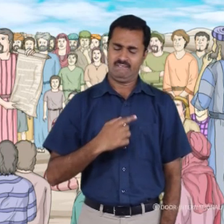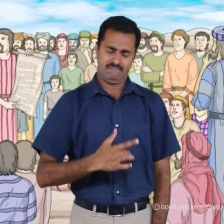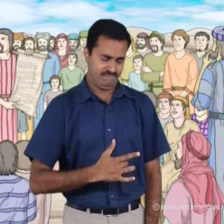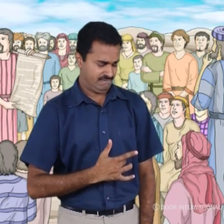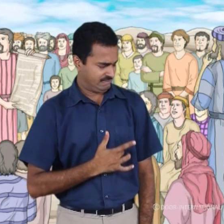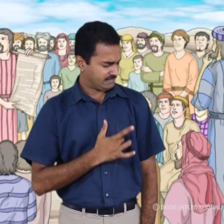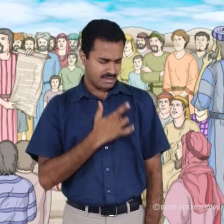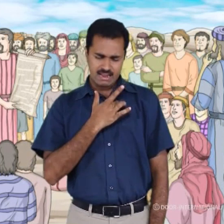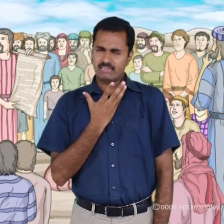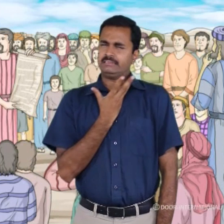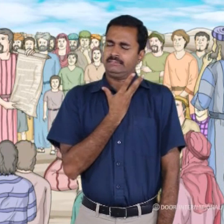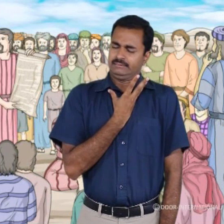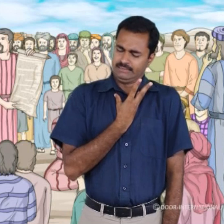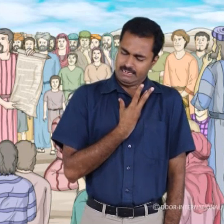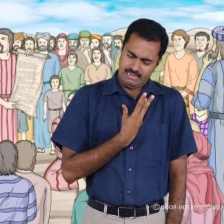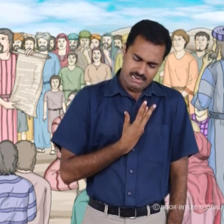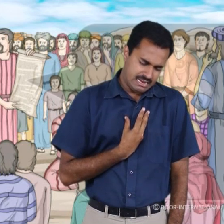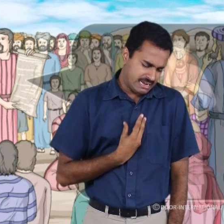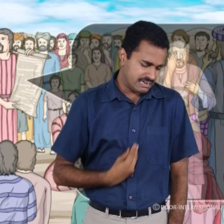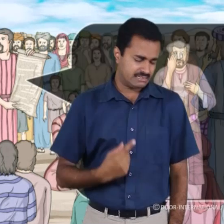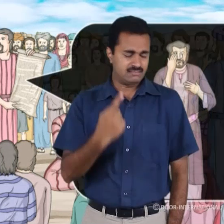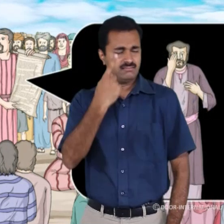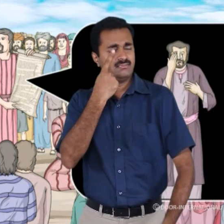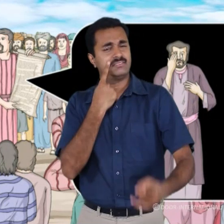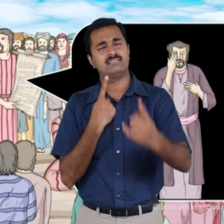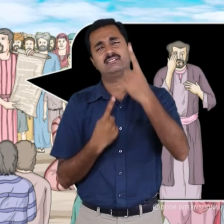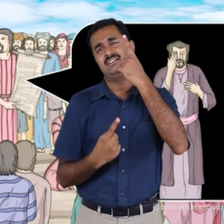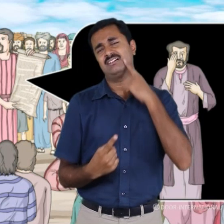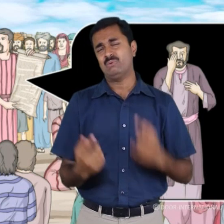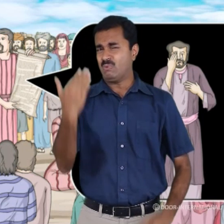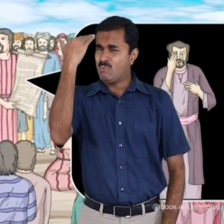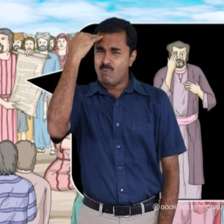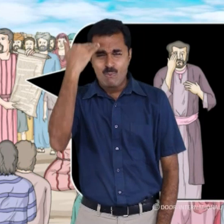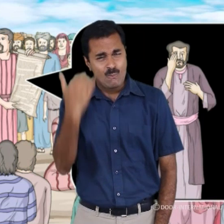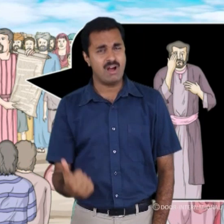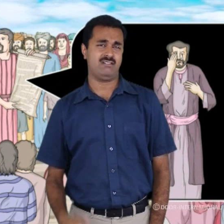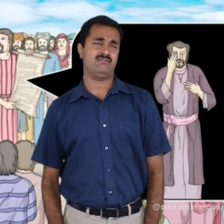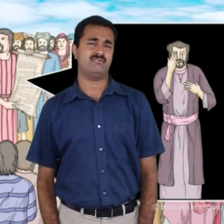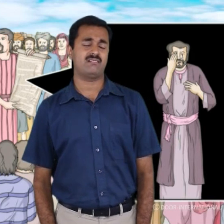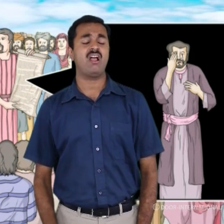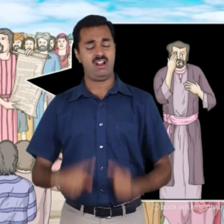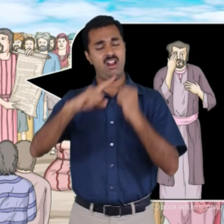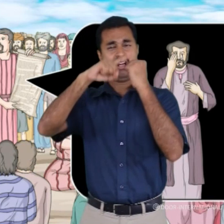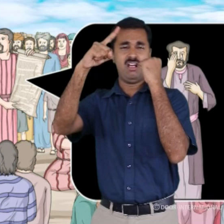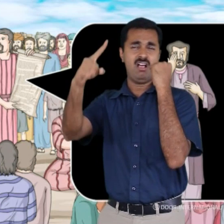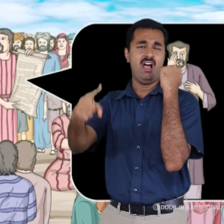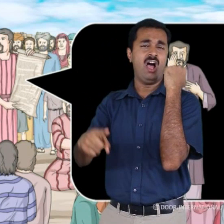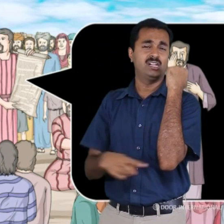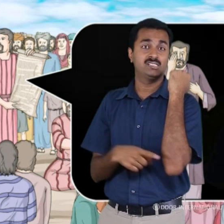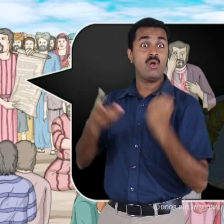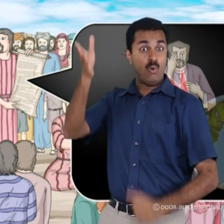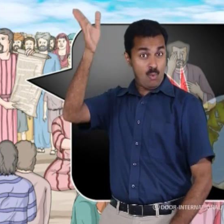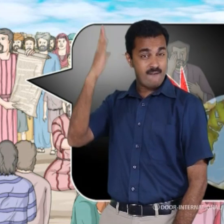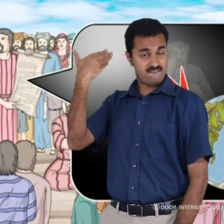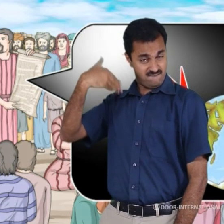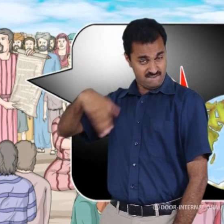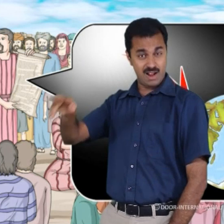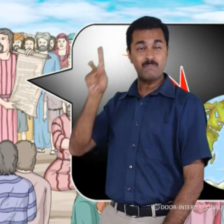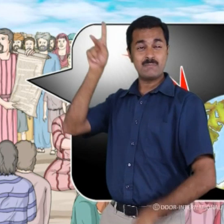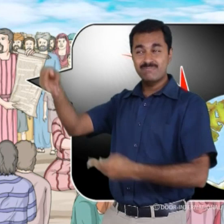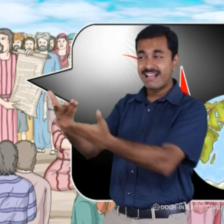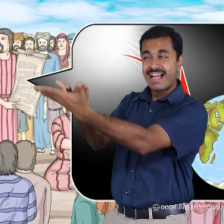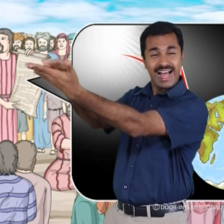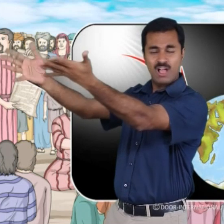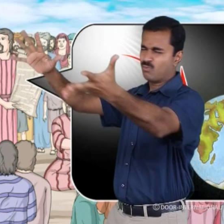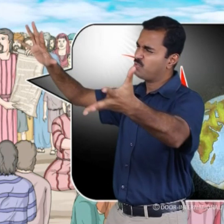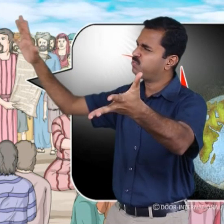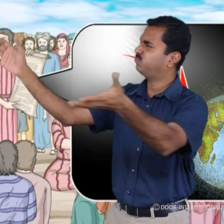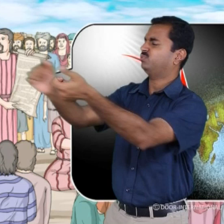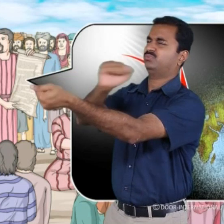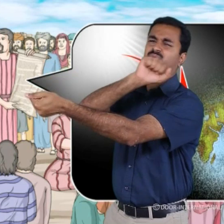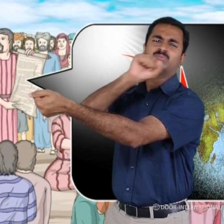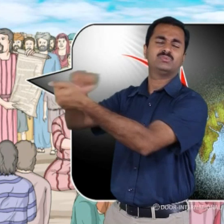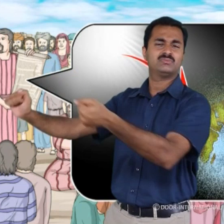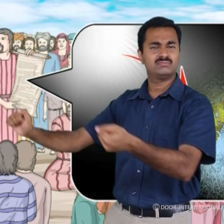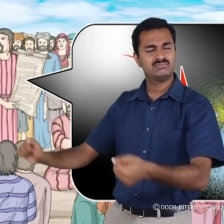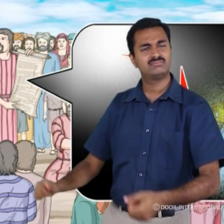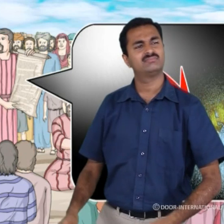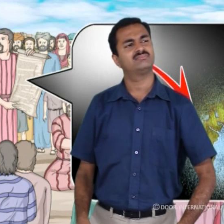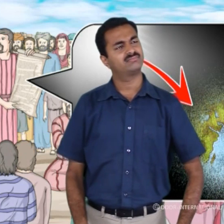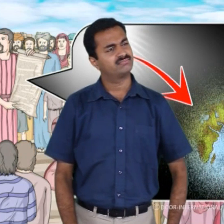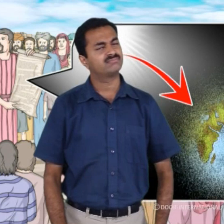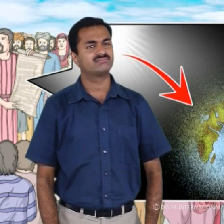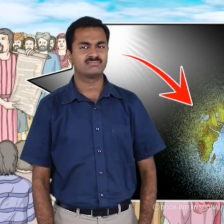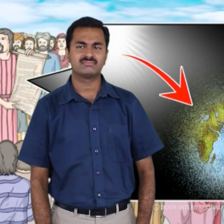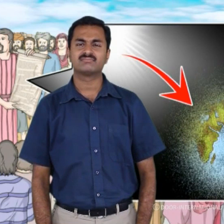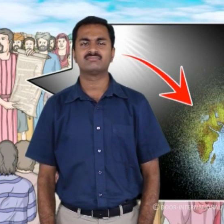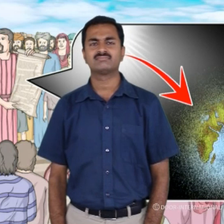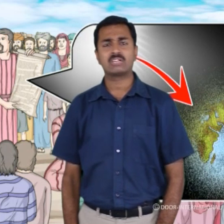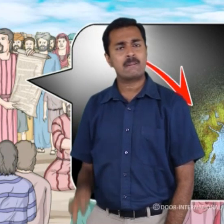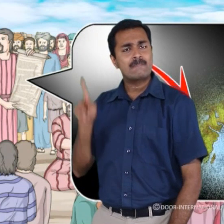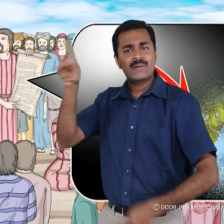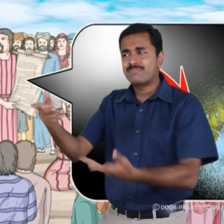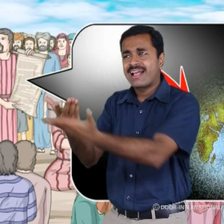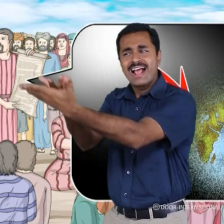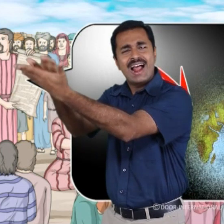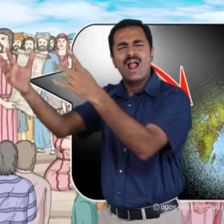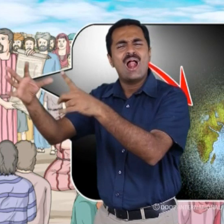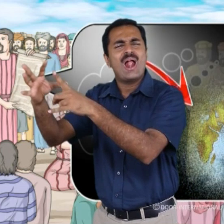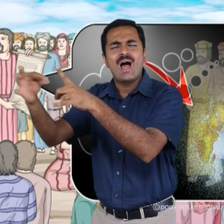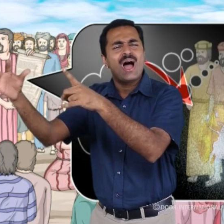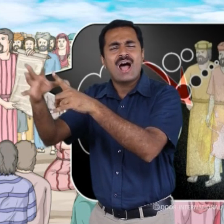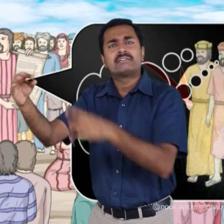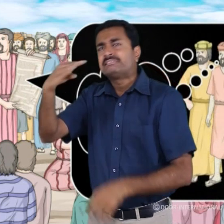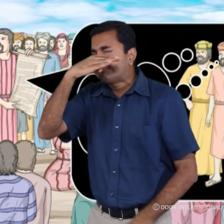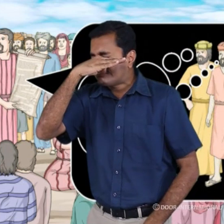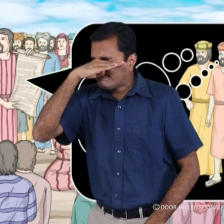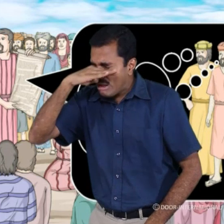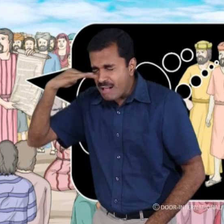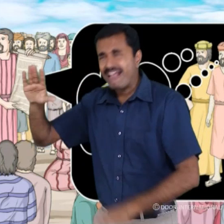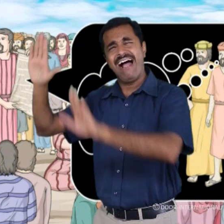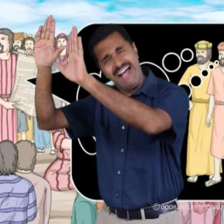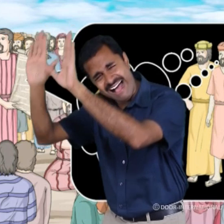For as I have often told you before, and now say again even with tears: Many live as enemies of the cross of Christ. Their end is destruction, their god is their belly, and their glory is in their shame.